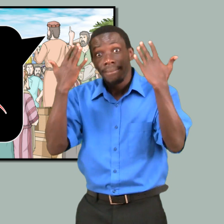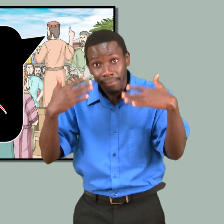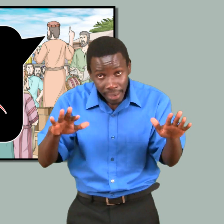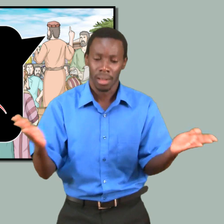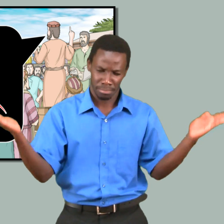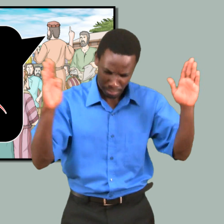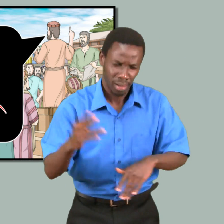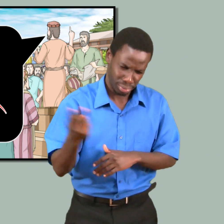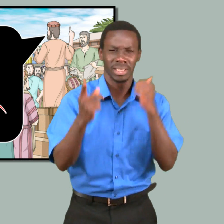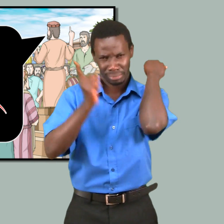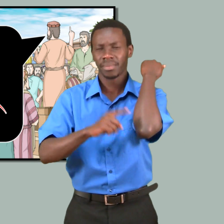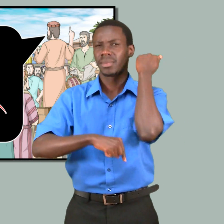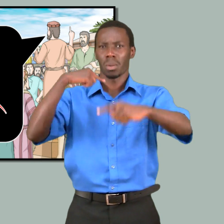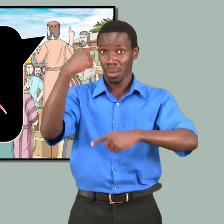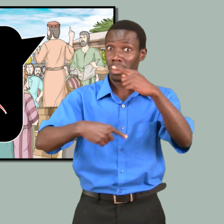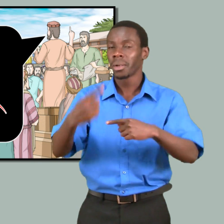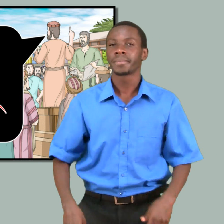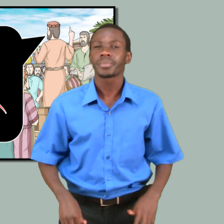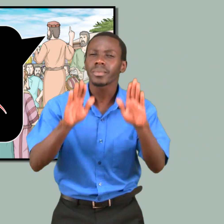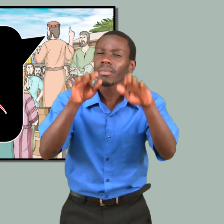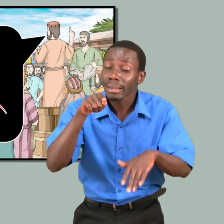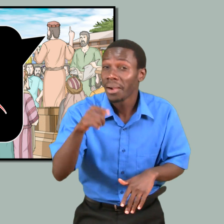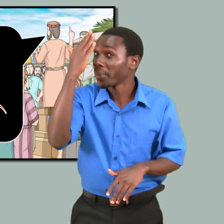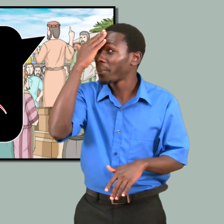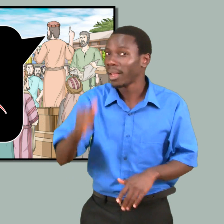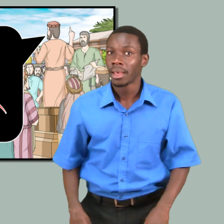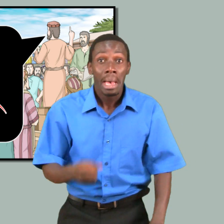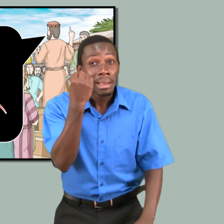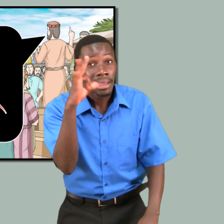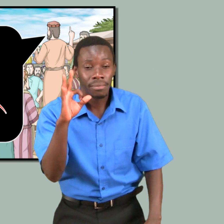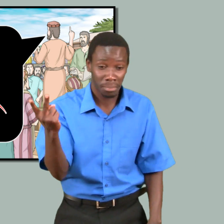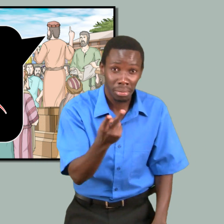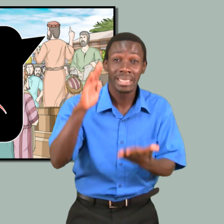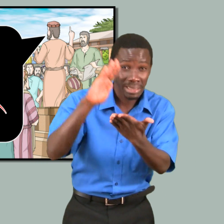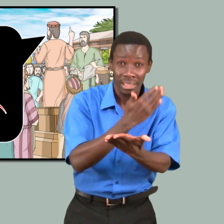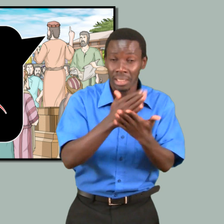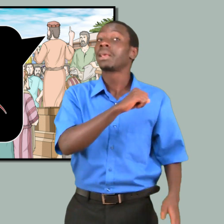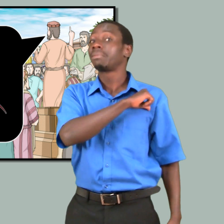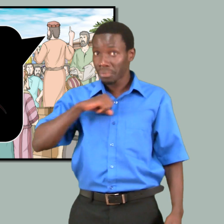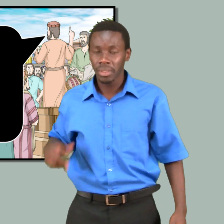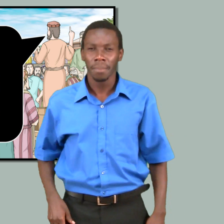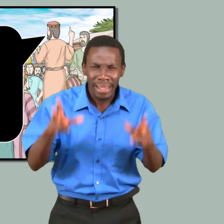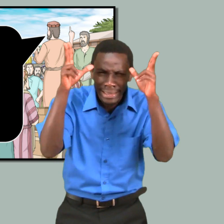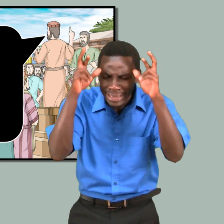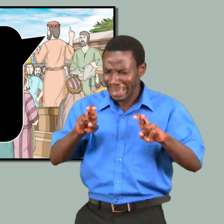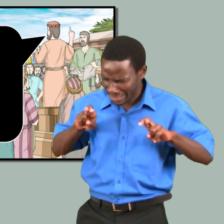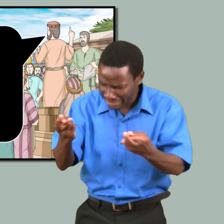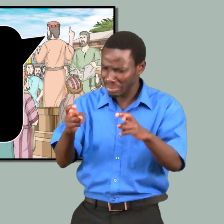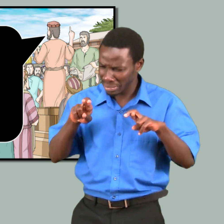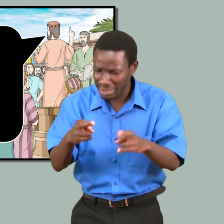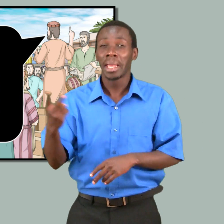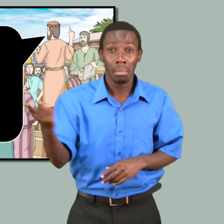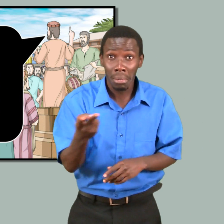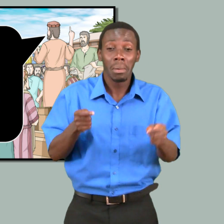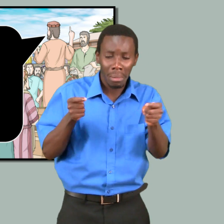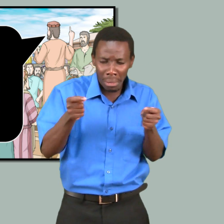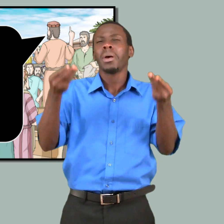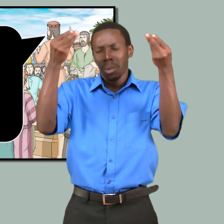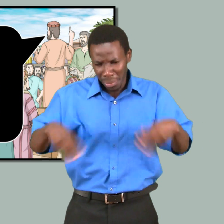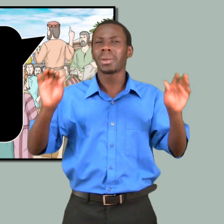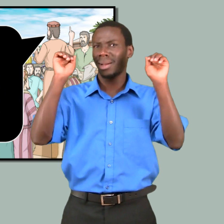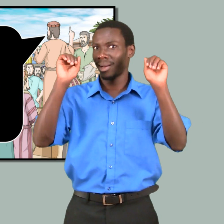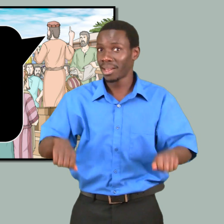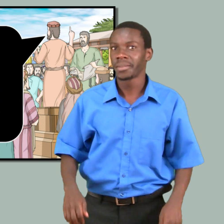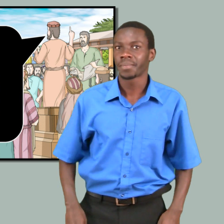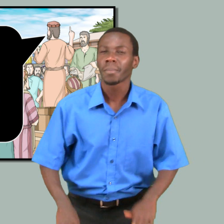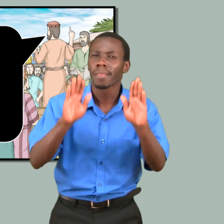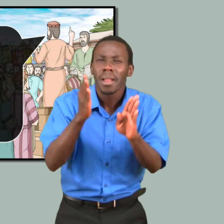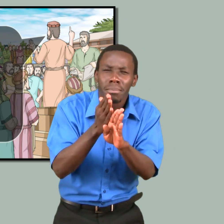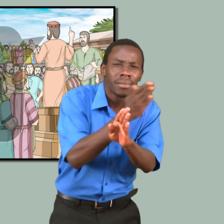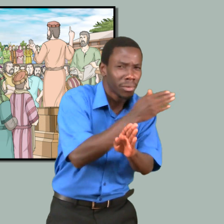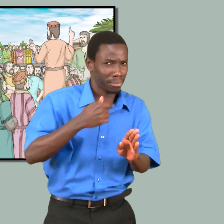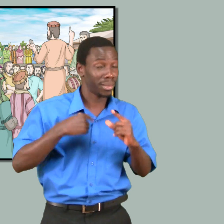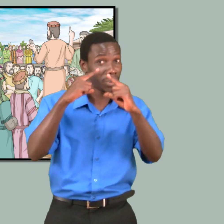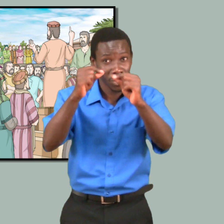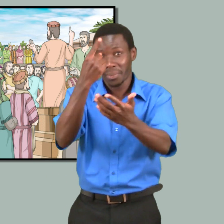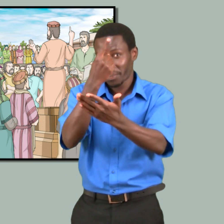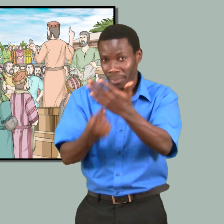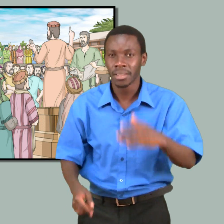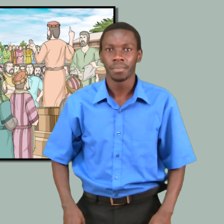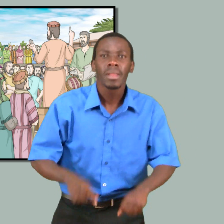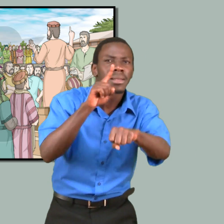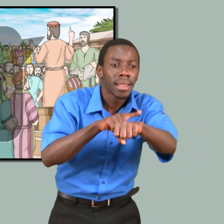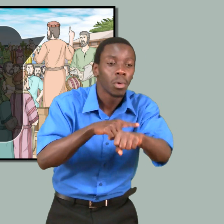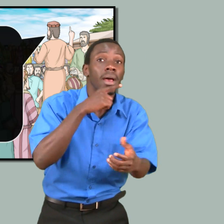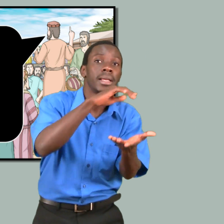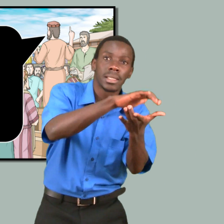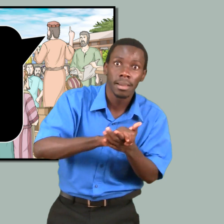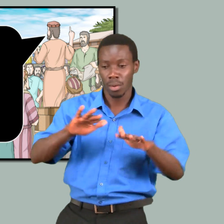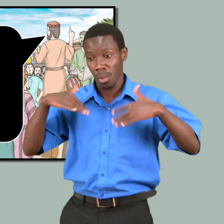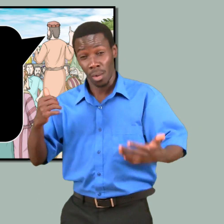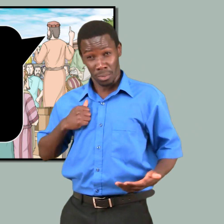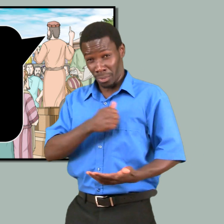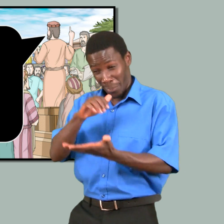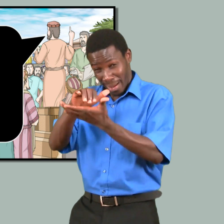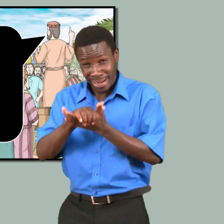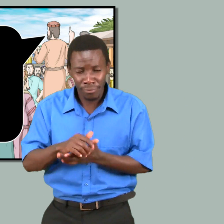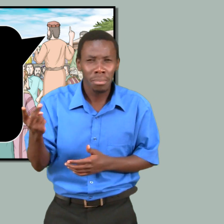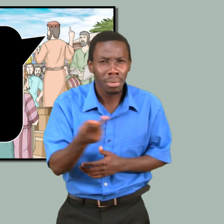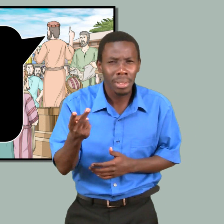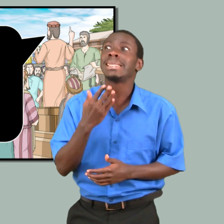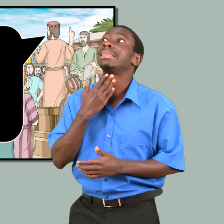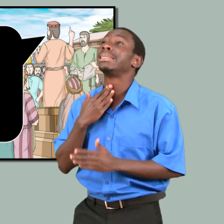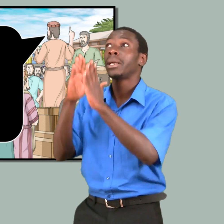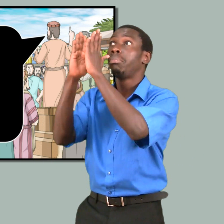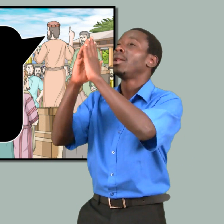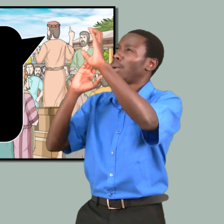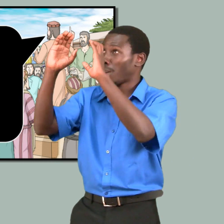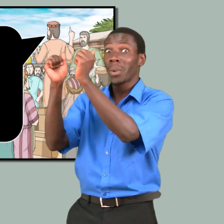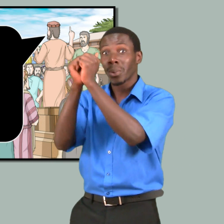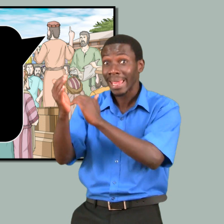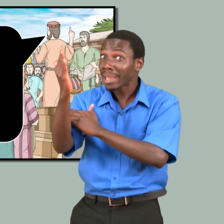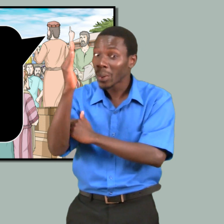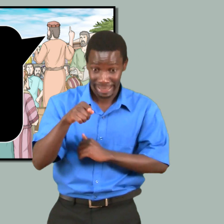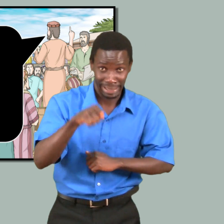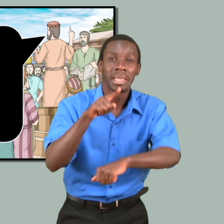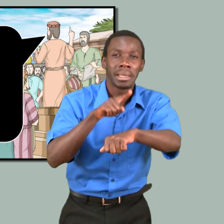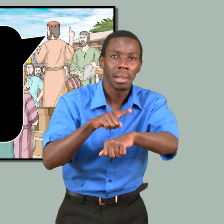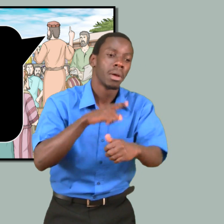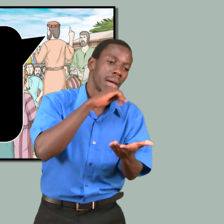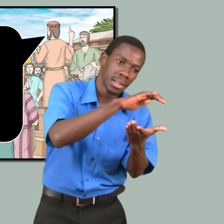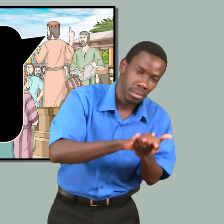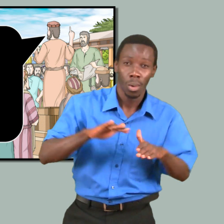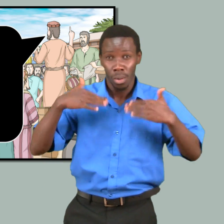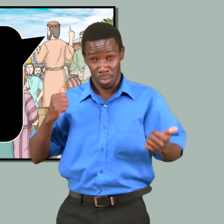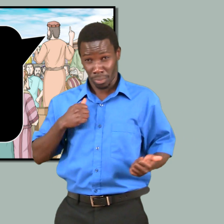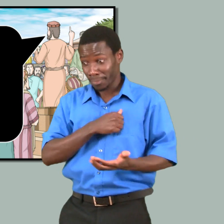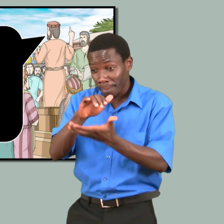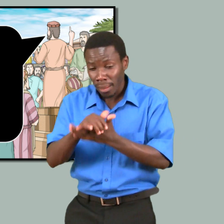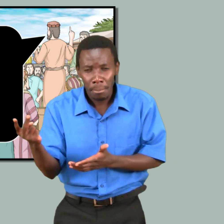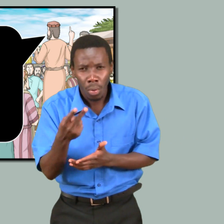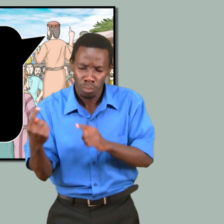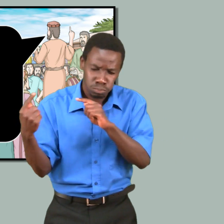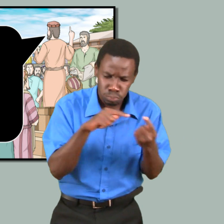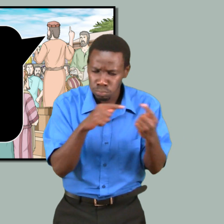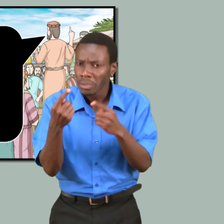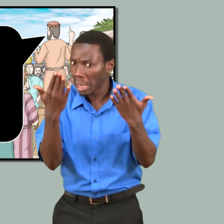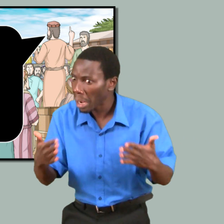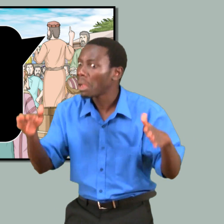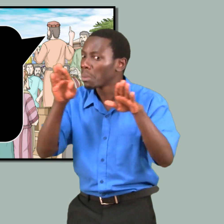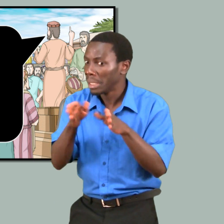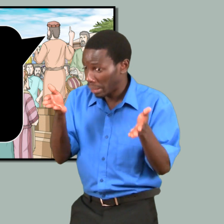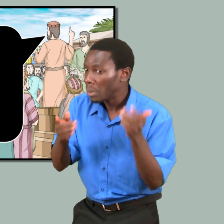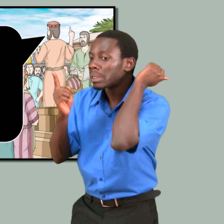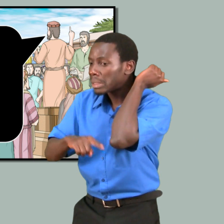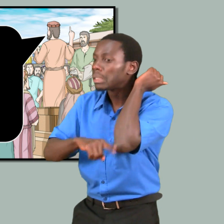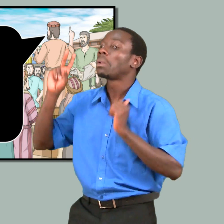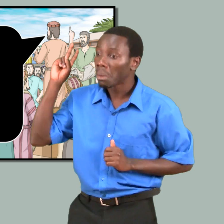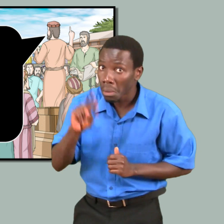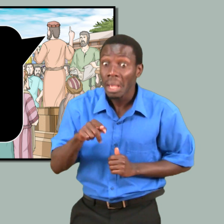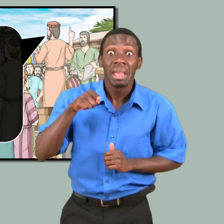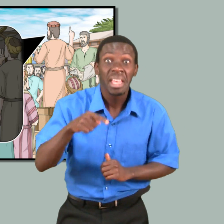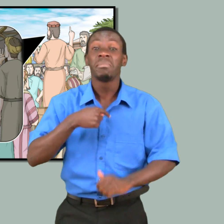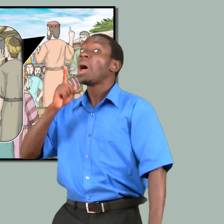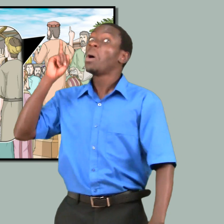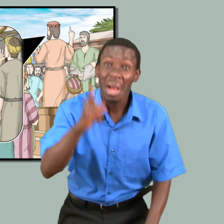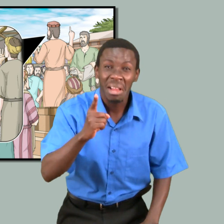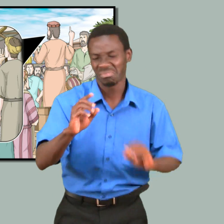Then come together again, so that Satan will not tempt you through your lack of self-control. I say this as a concession, not as a command.